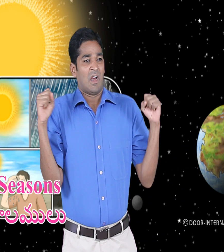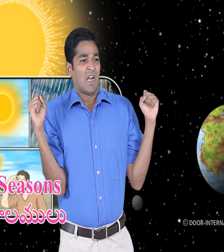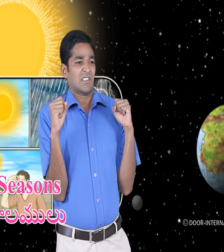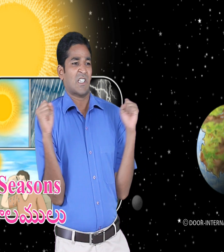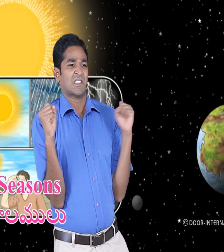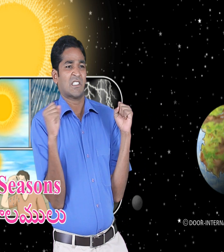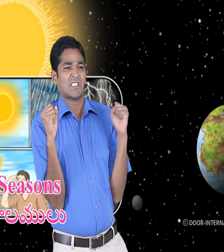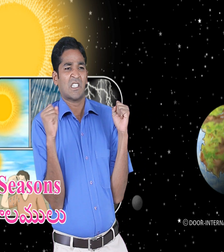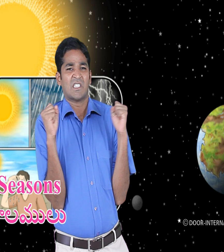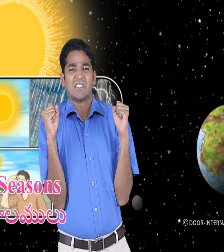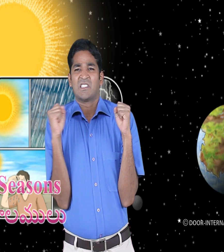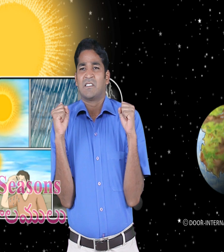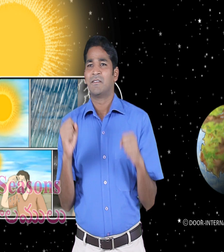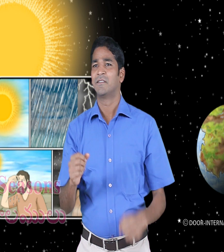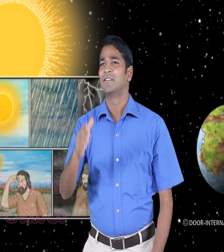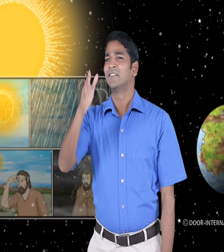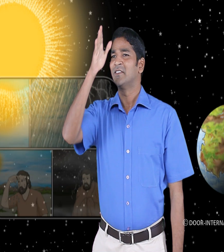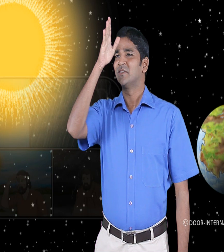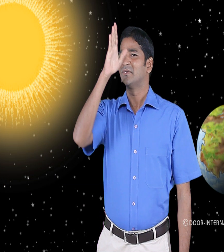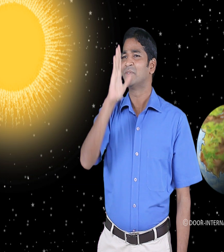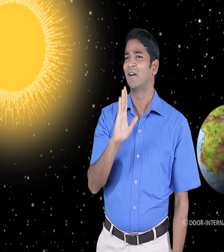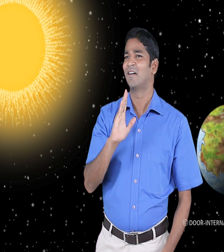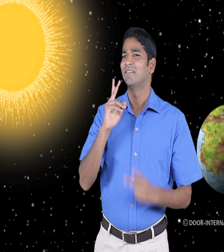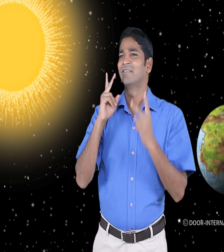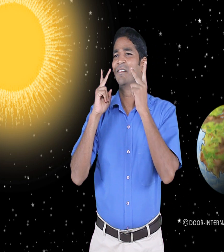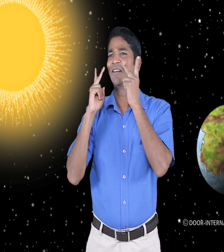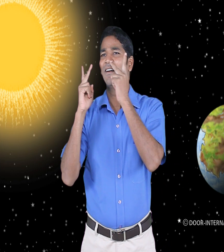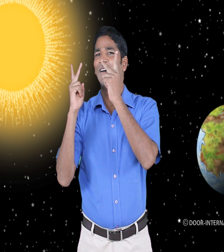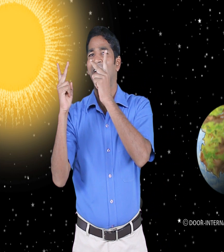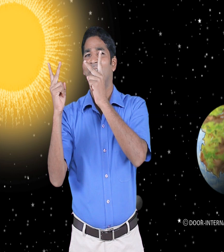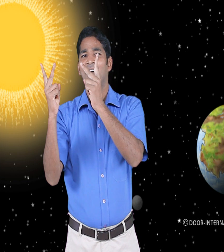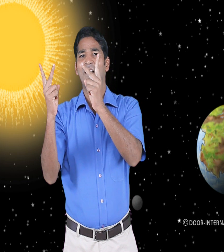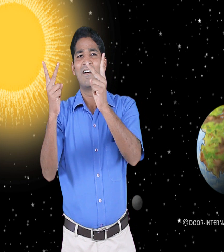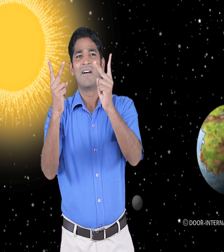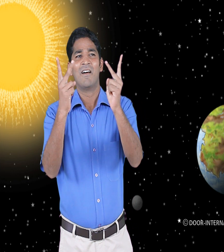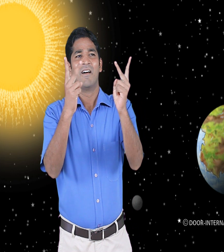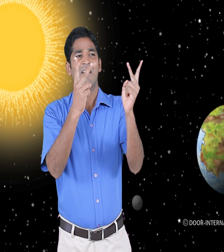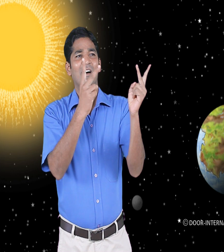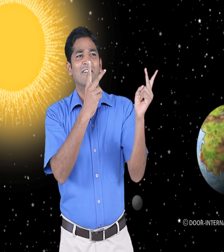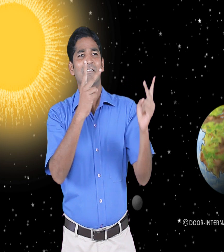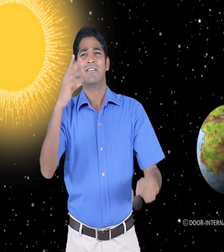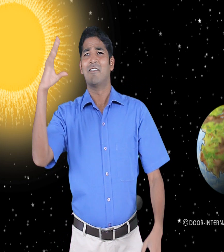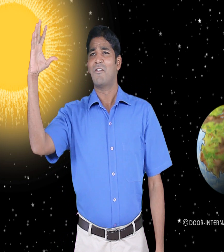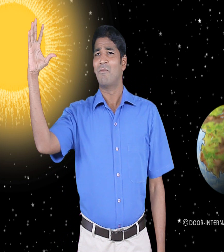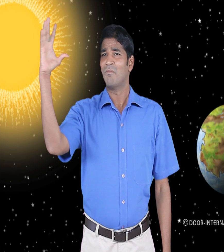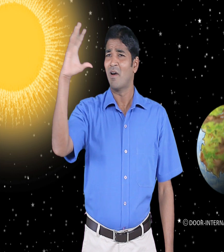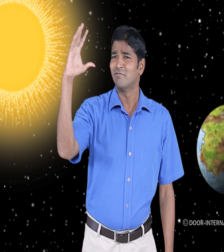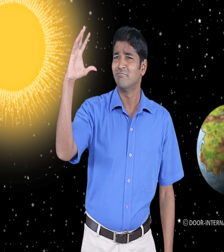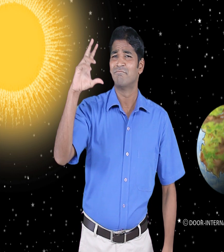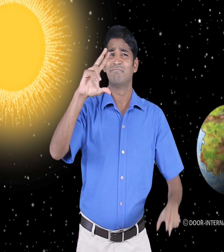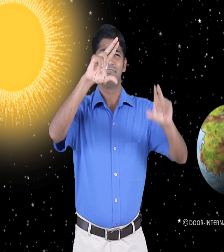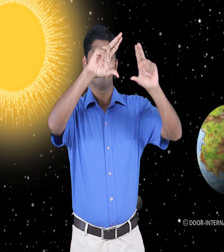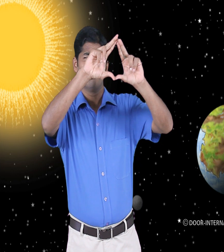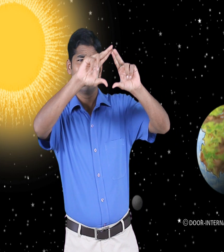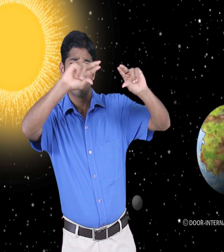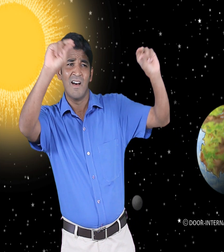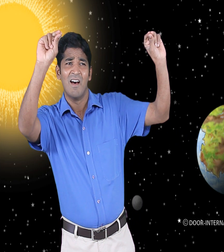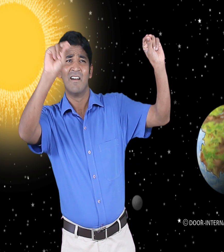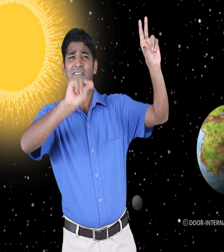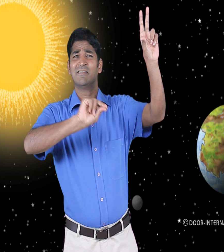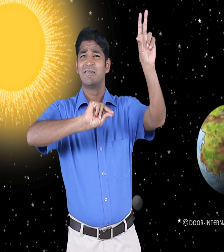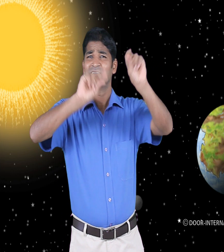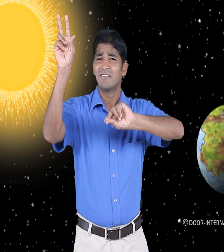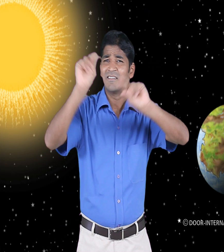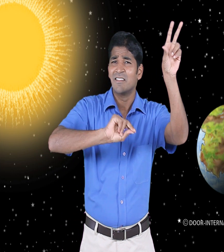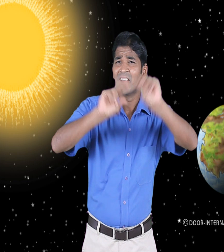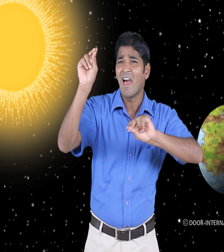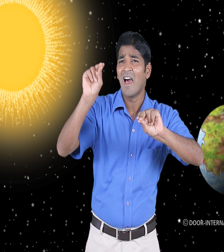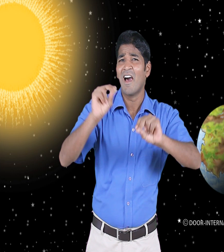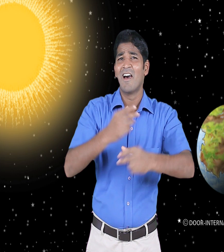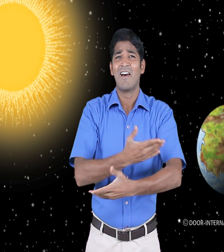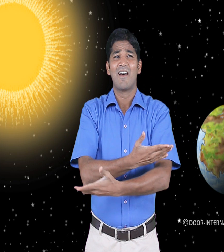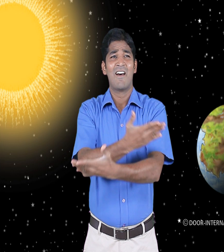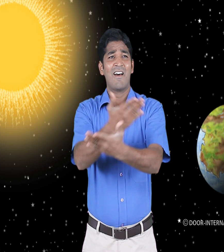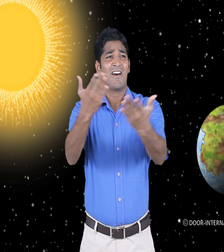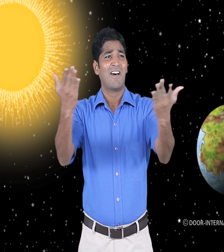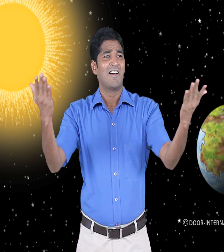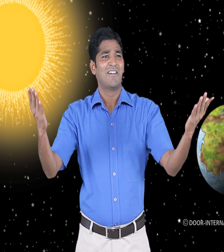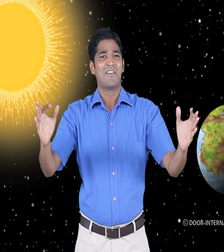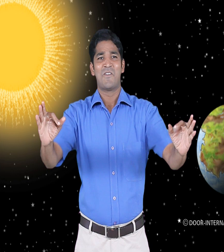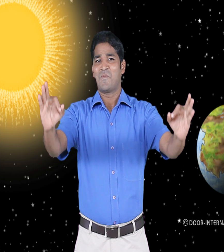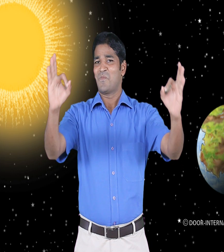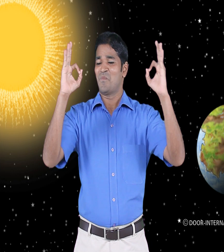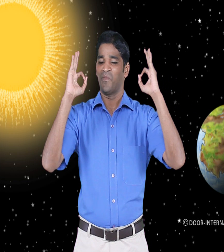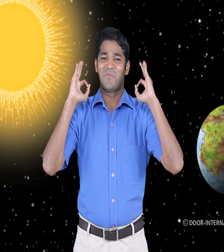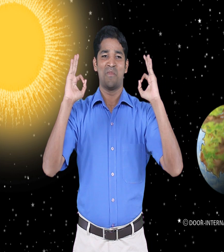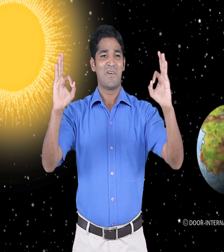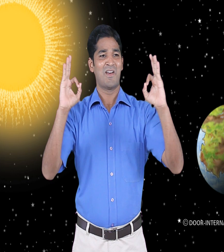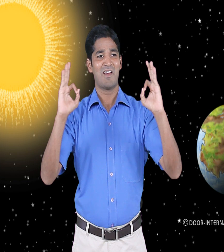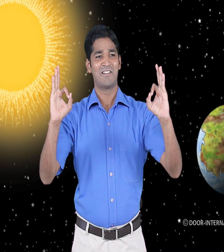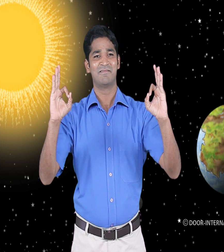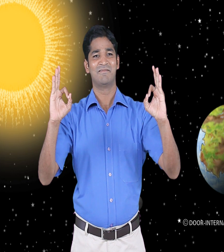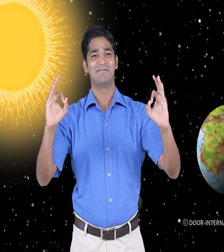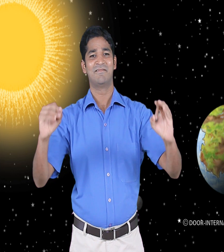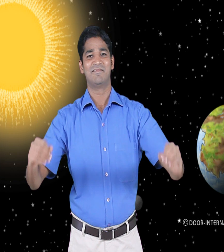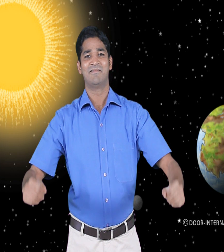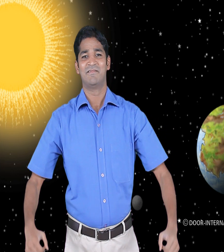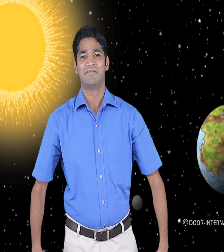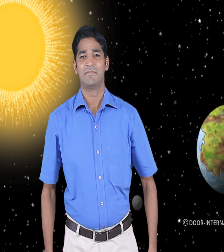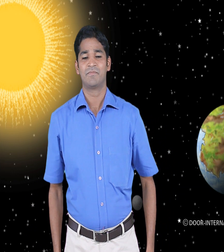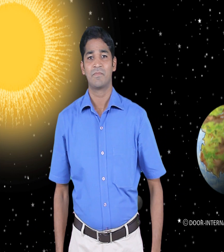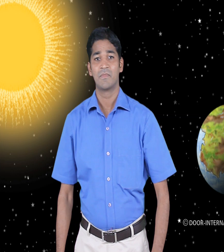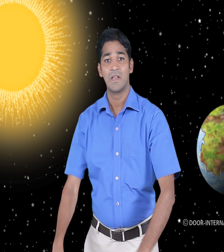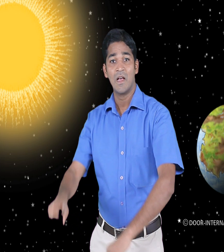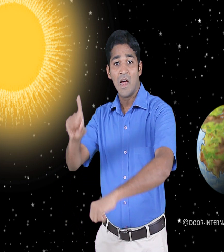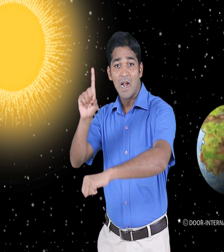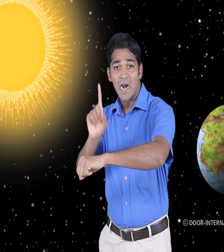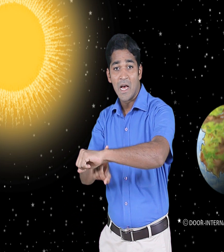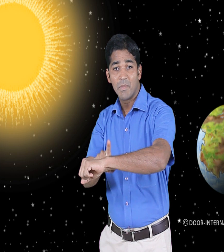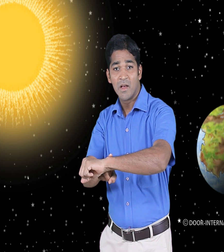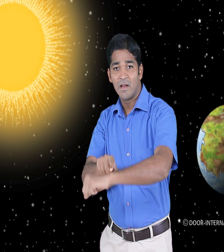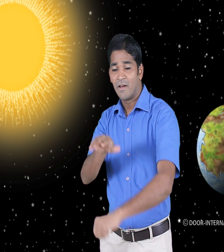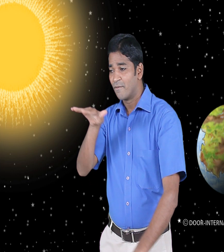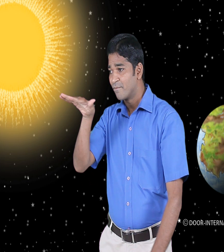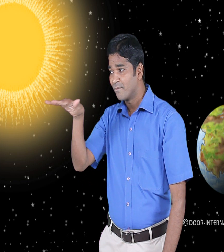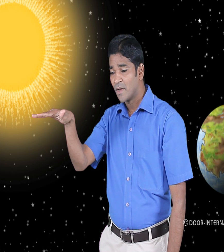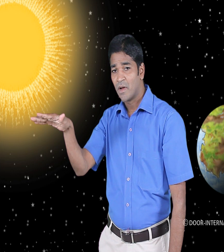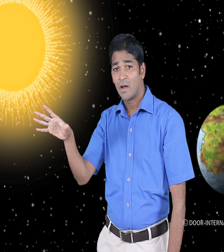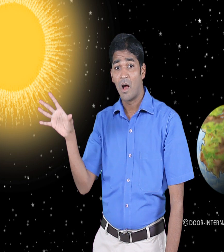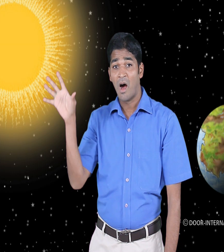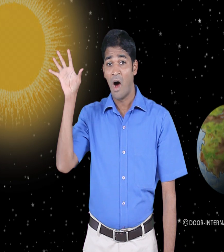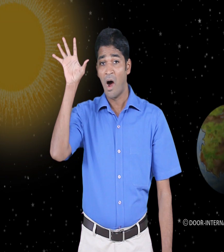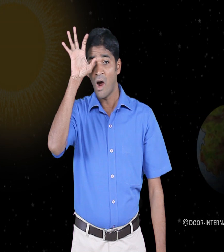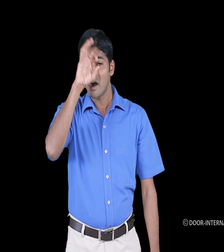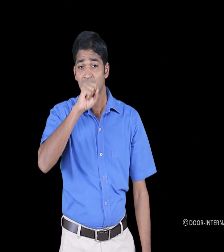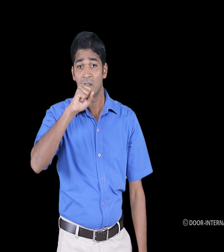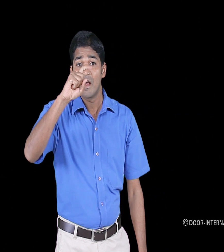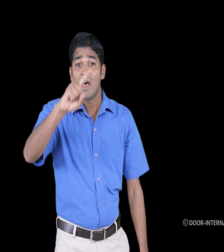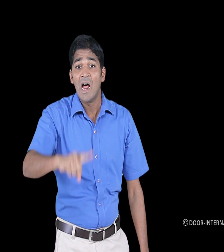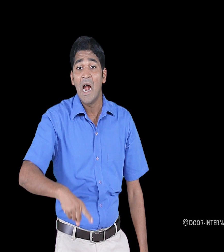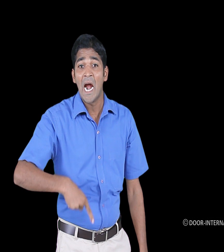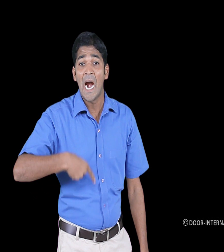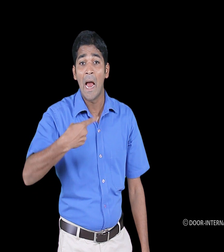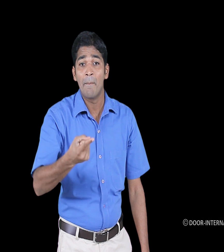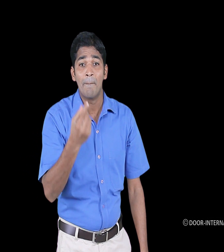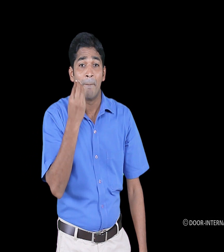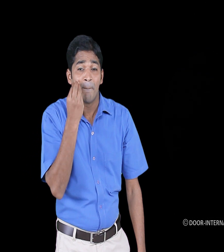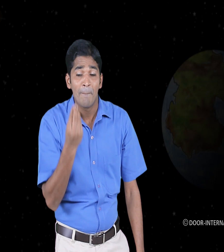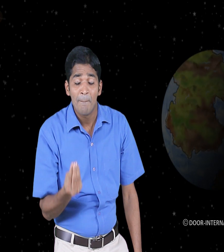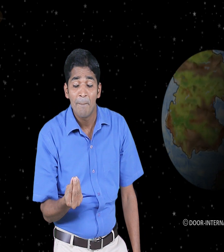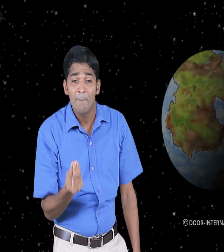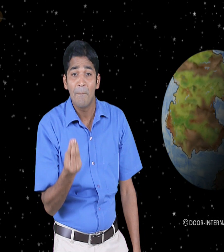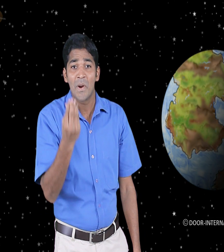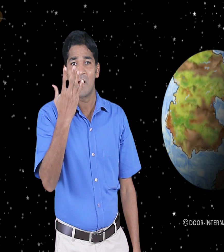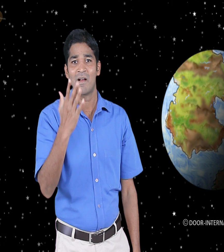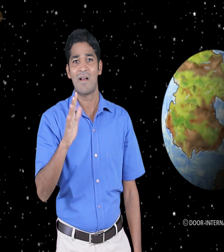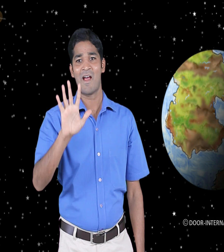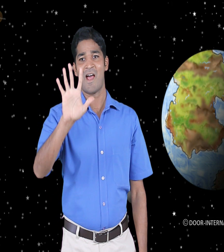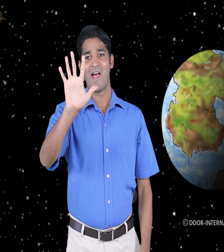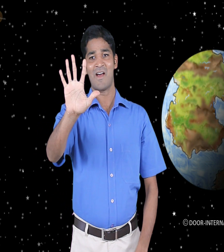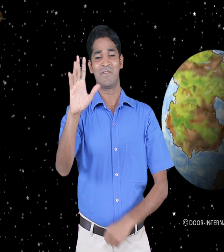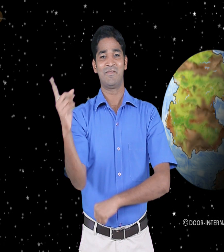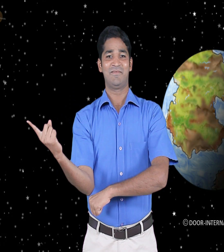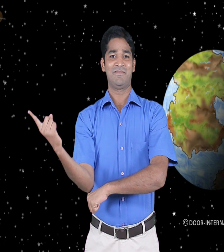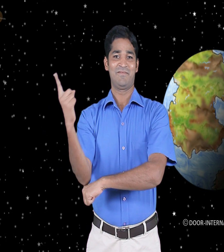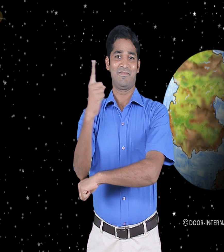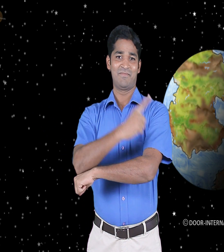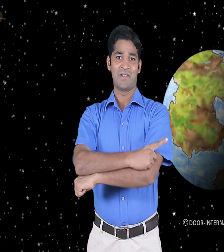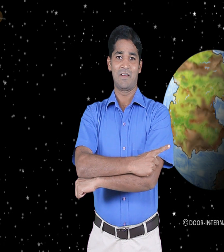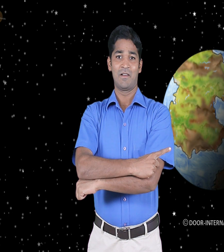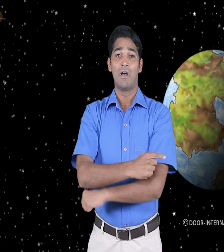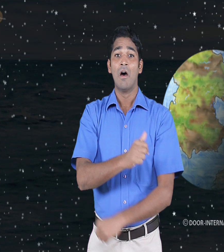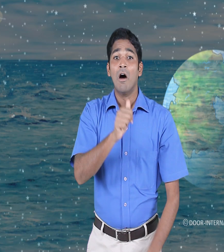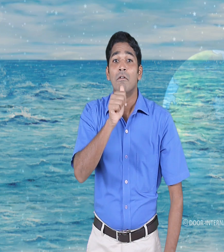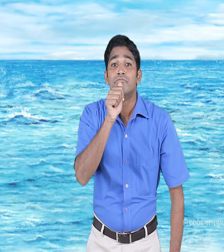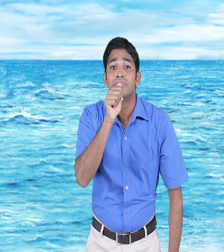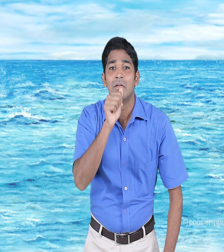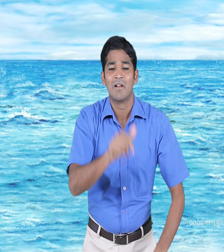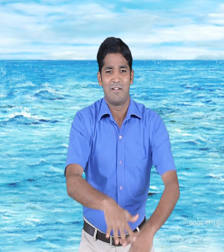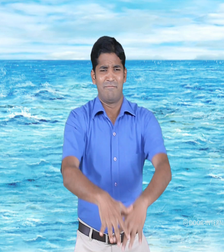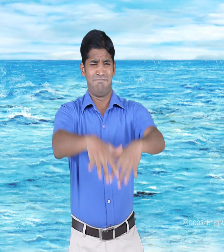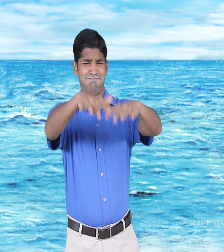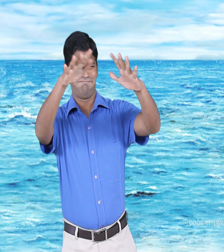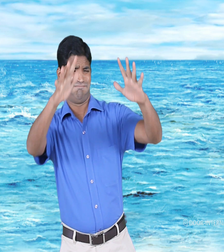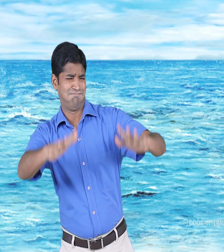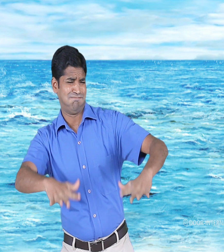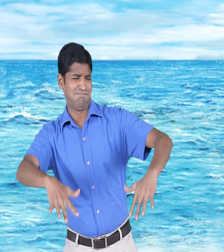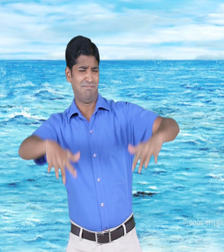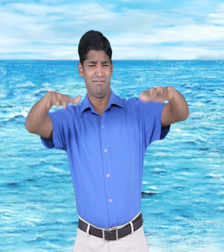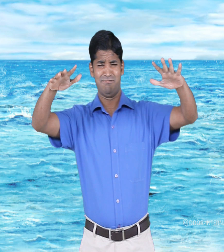And God saw that it was good. And there was evening, and there was morning—the fourth day.